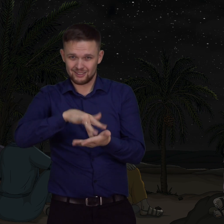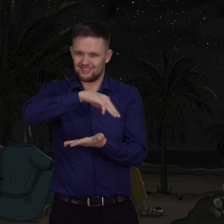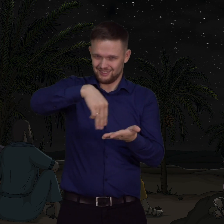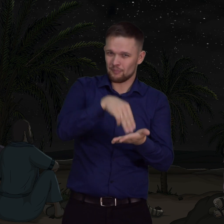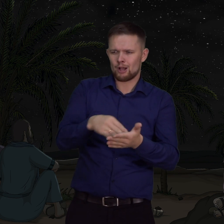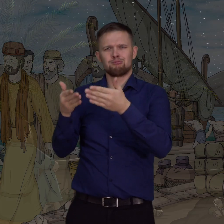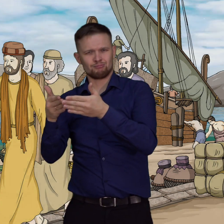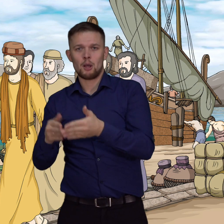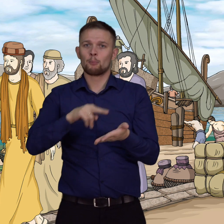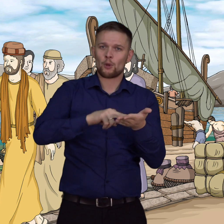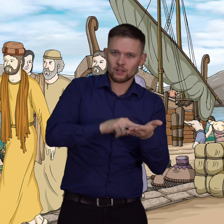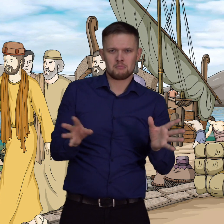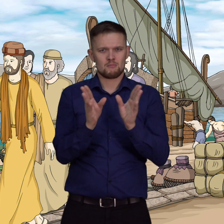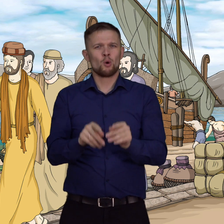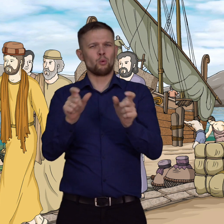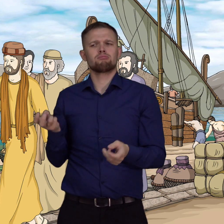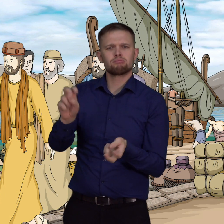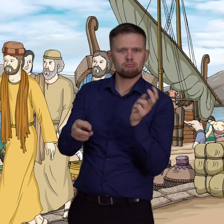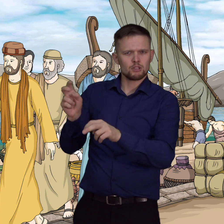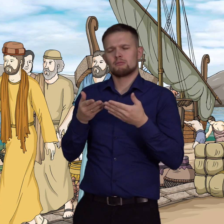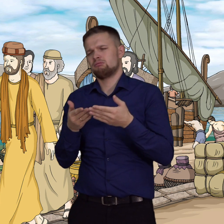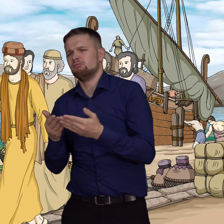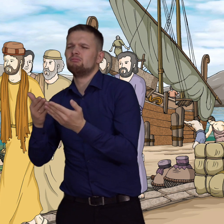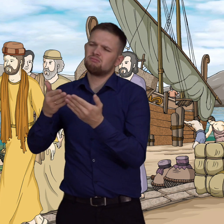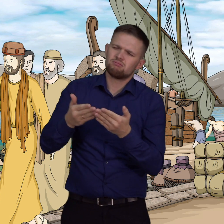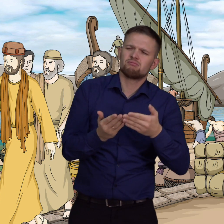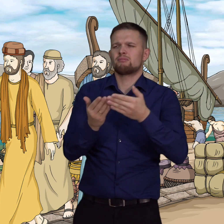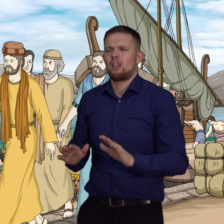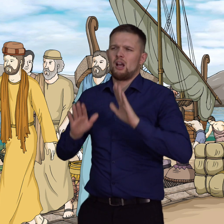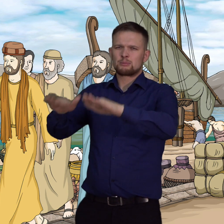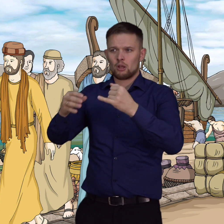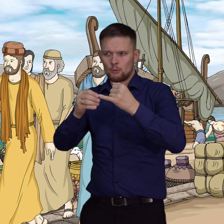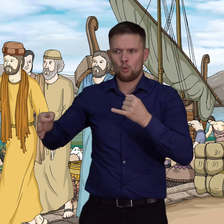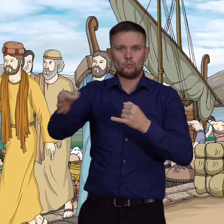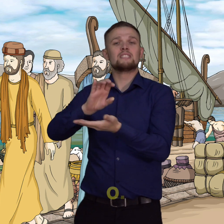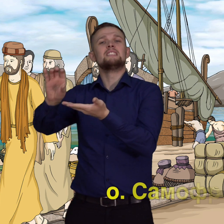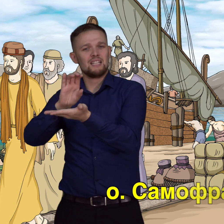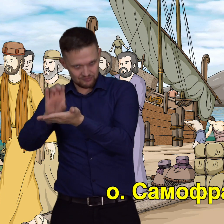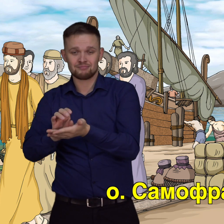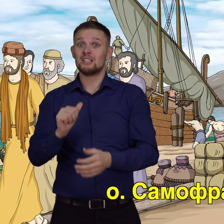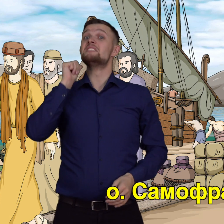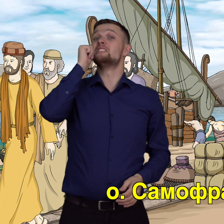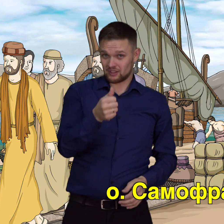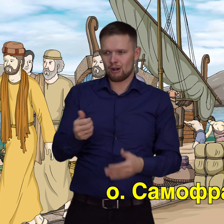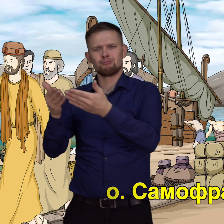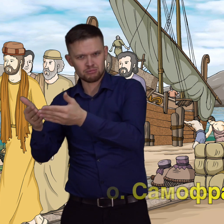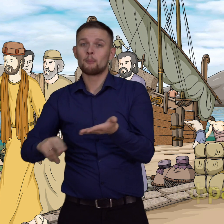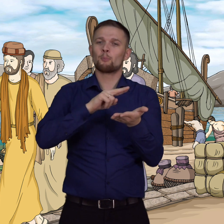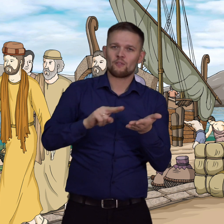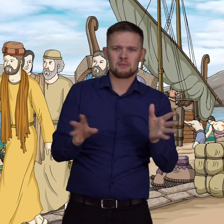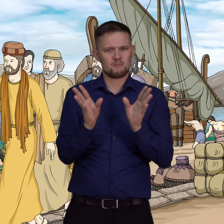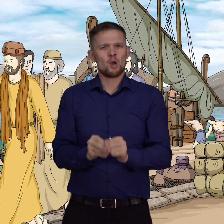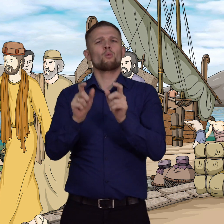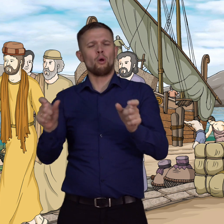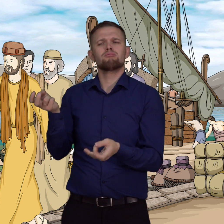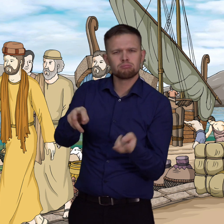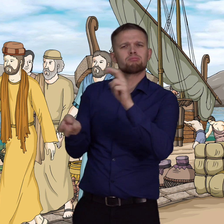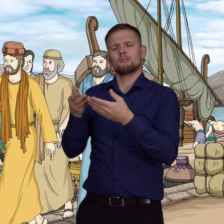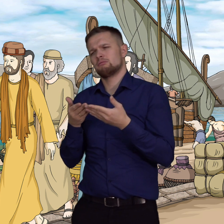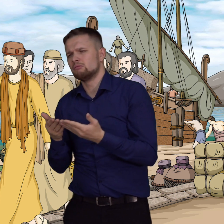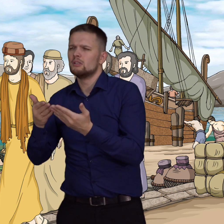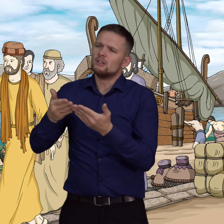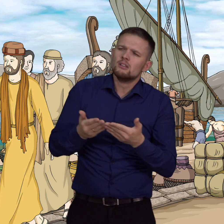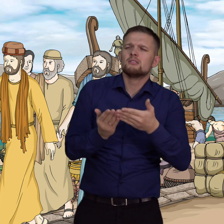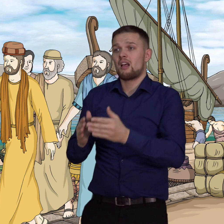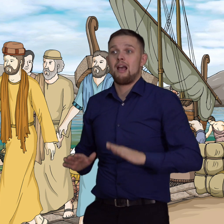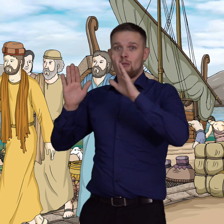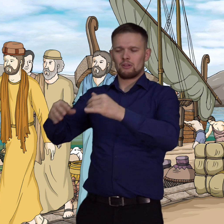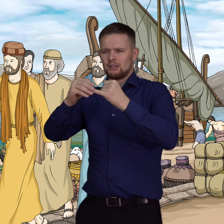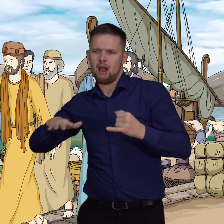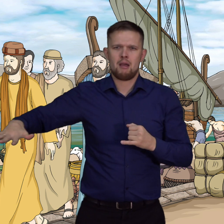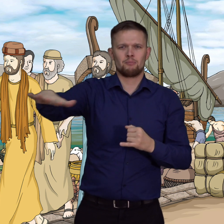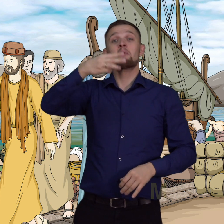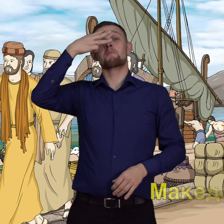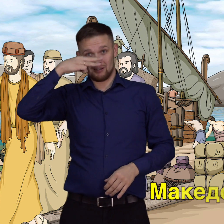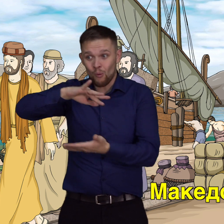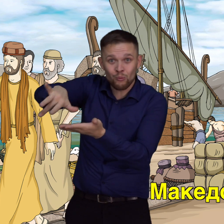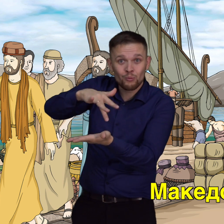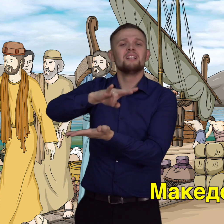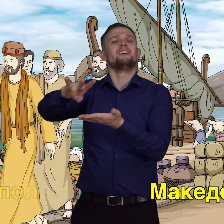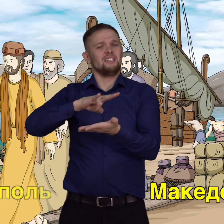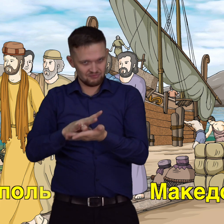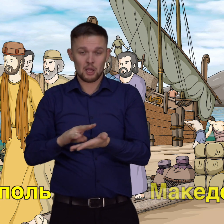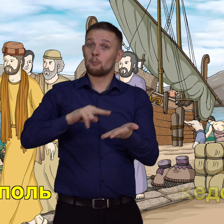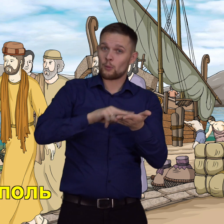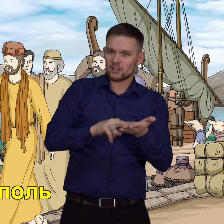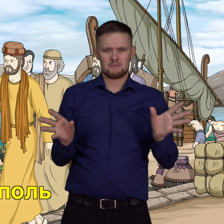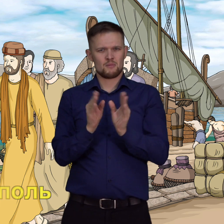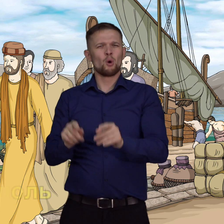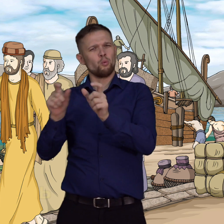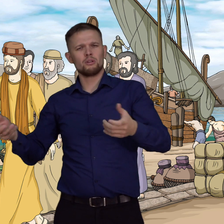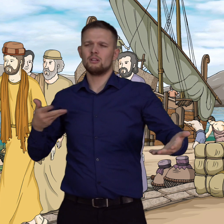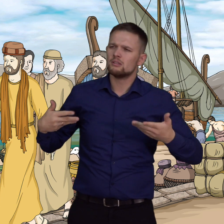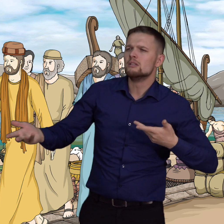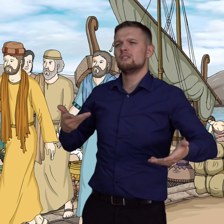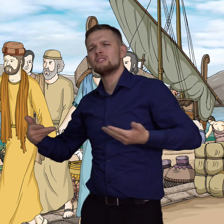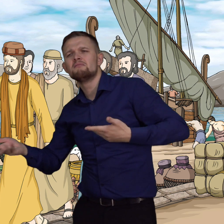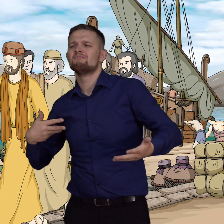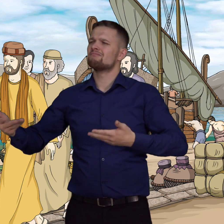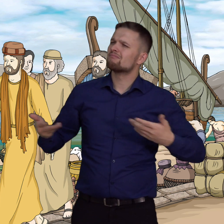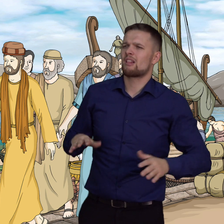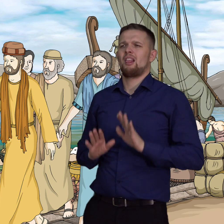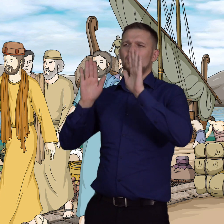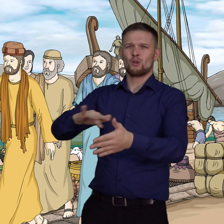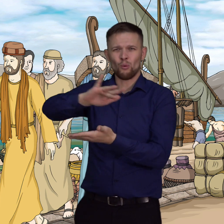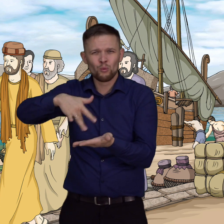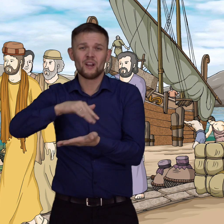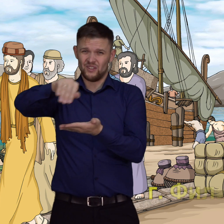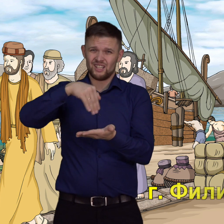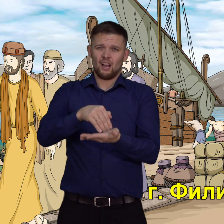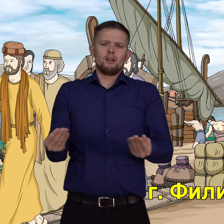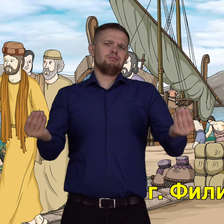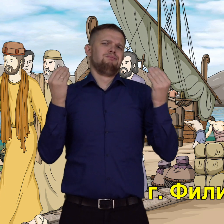We sailed from Troas straight to Samothrace, and the following day on to Neapolis.